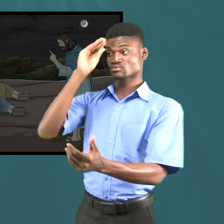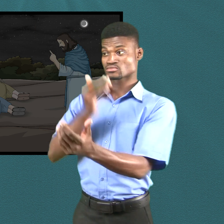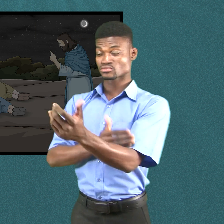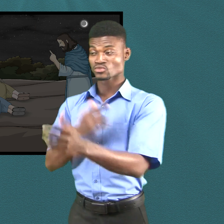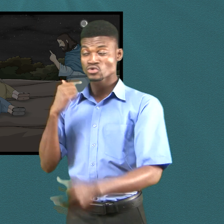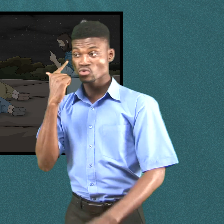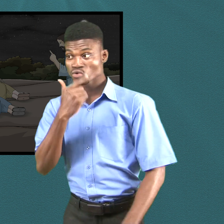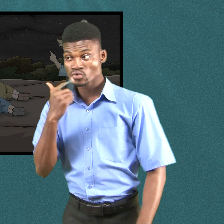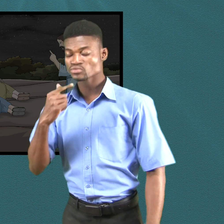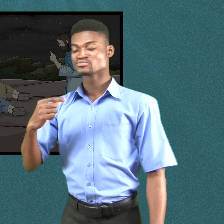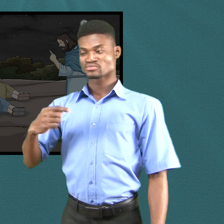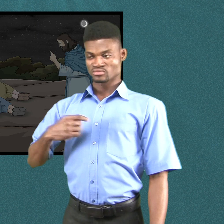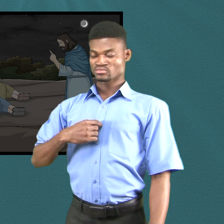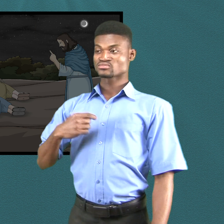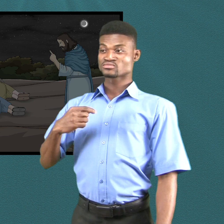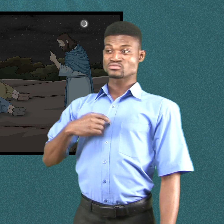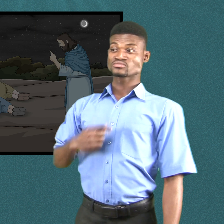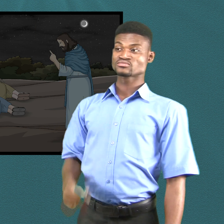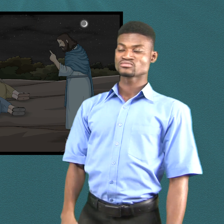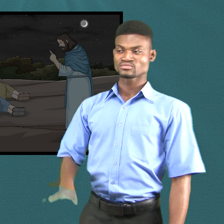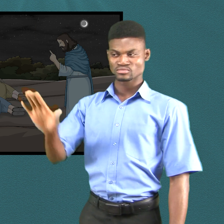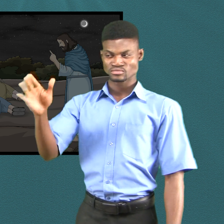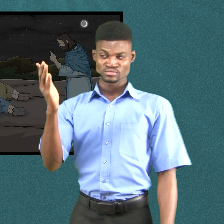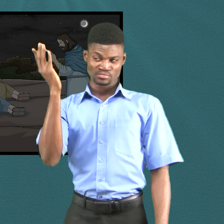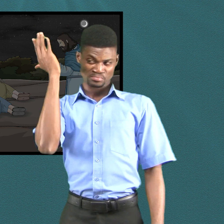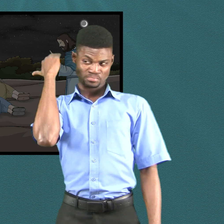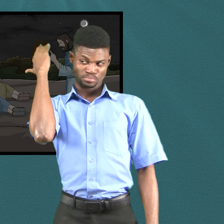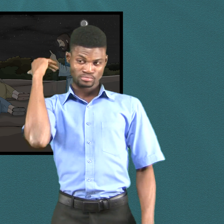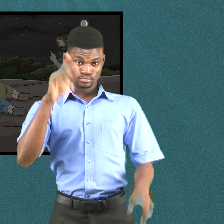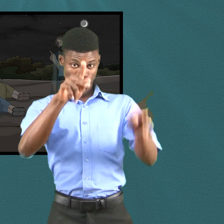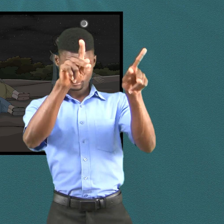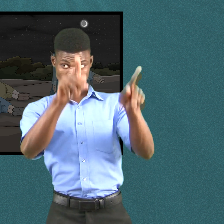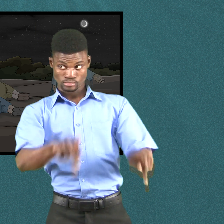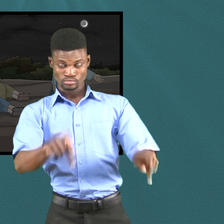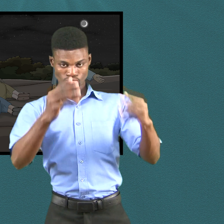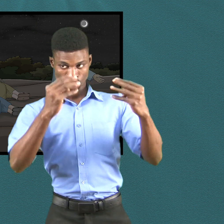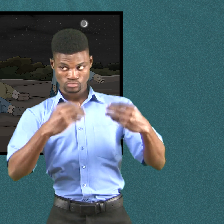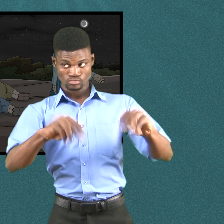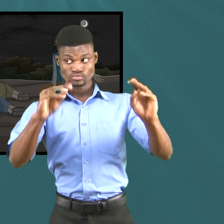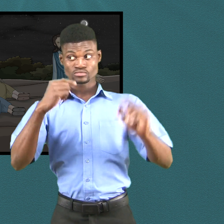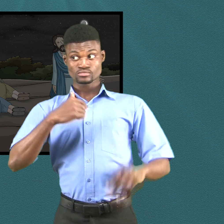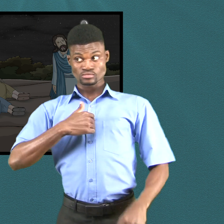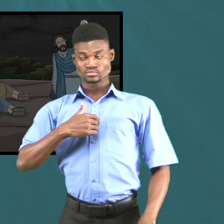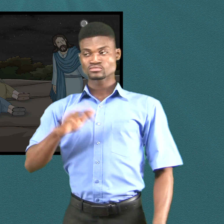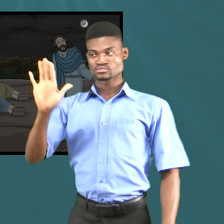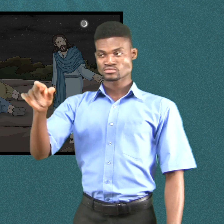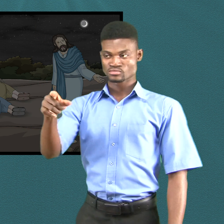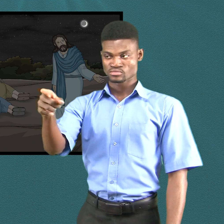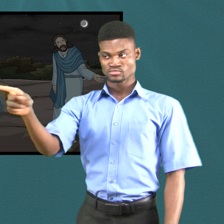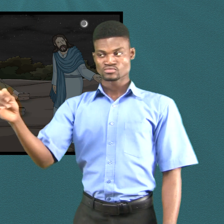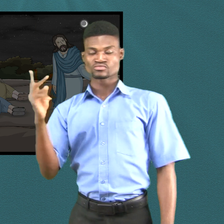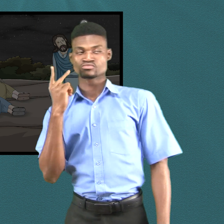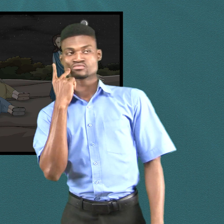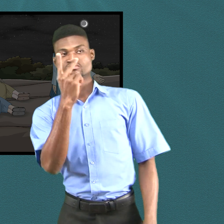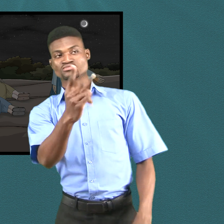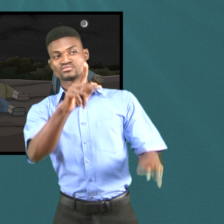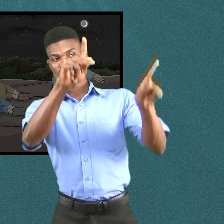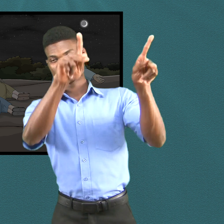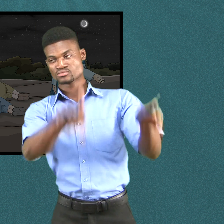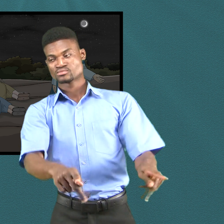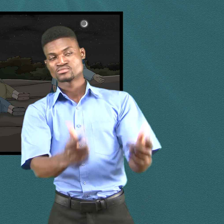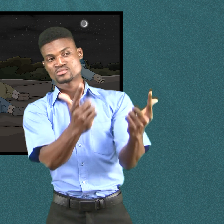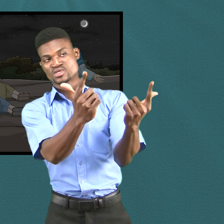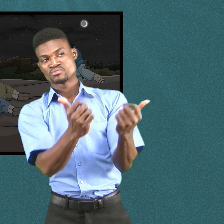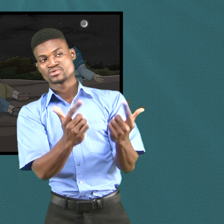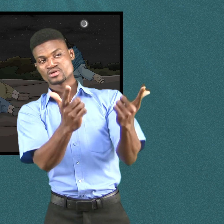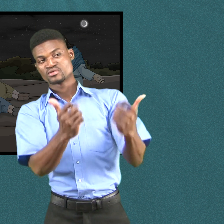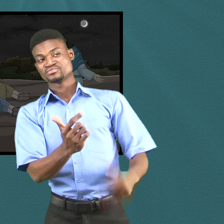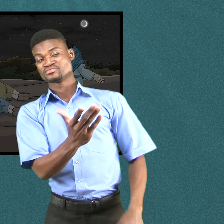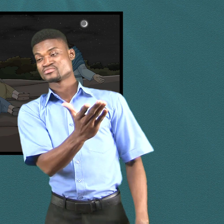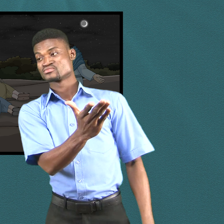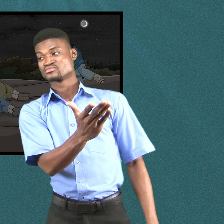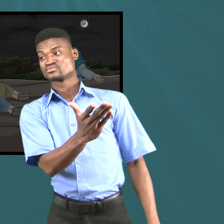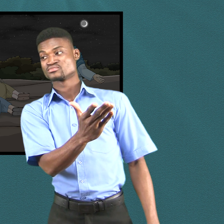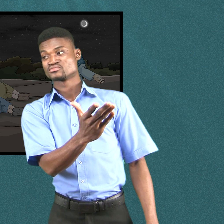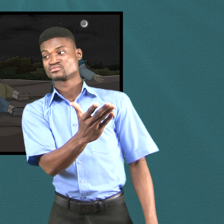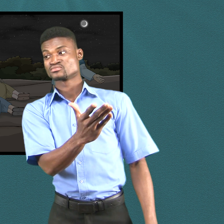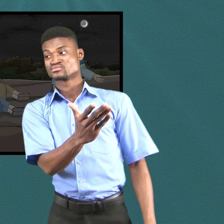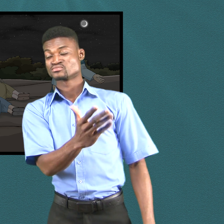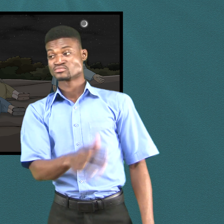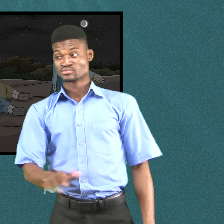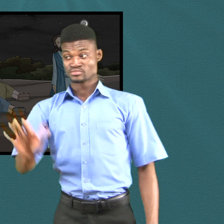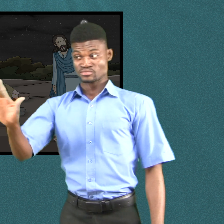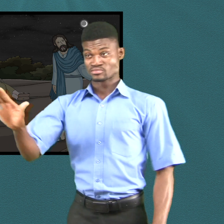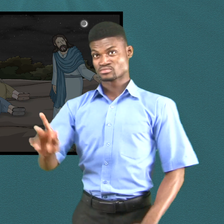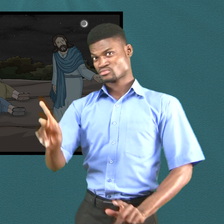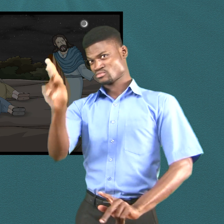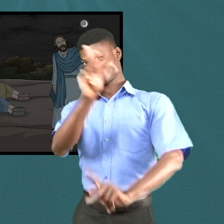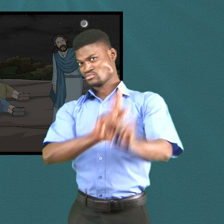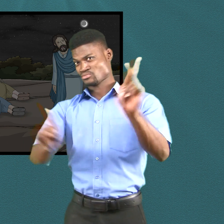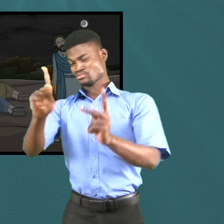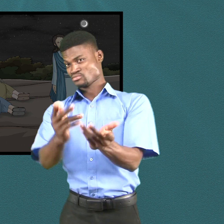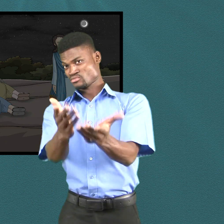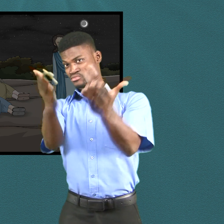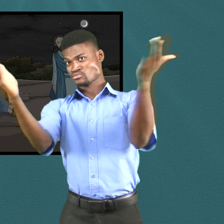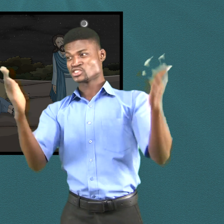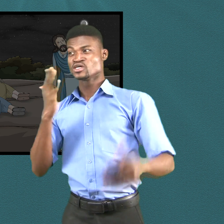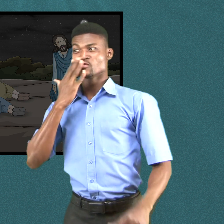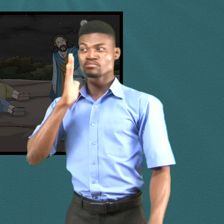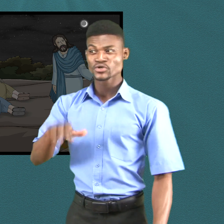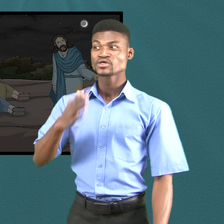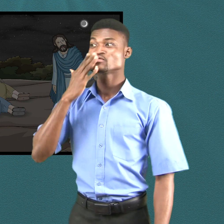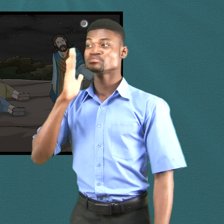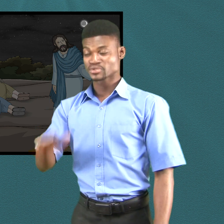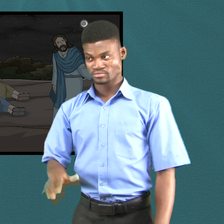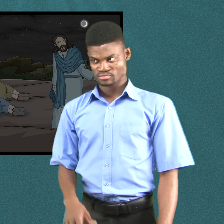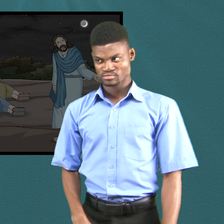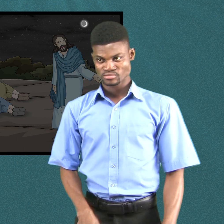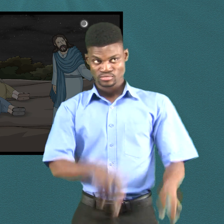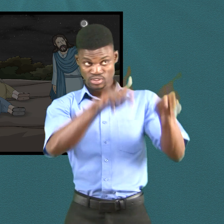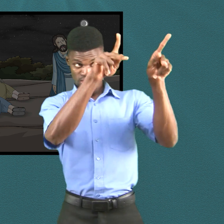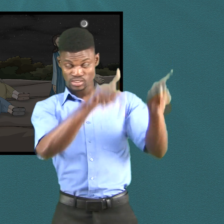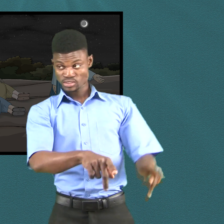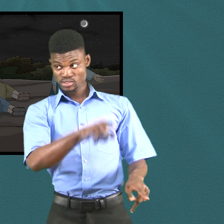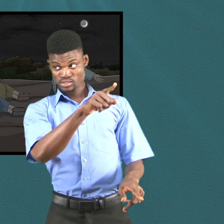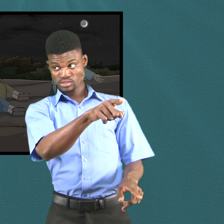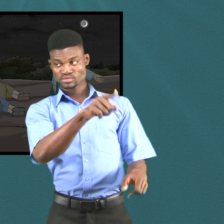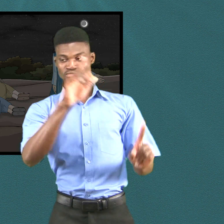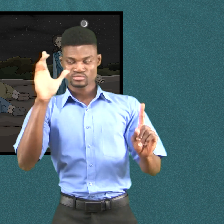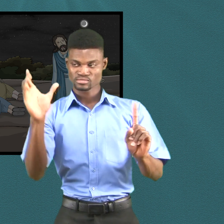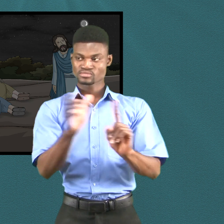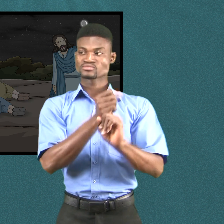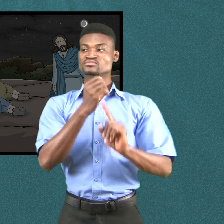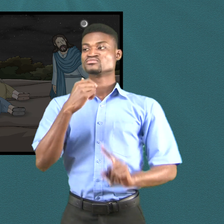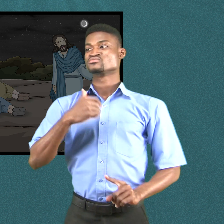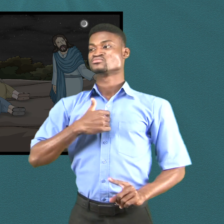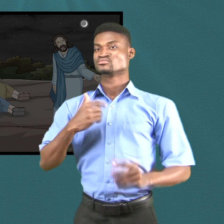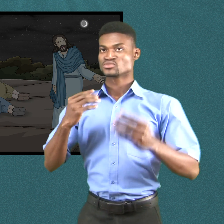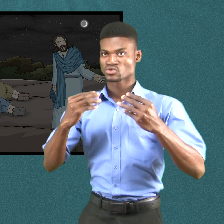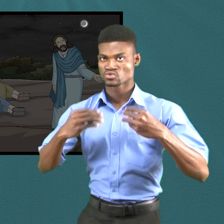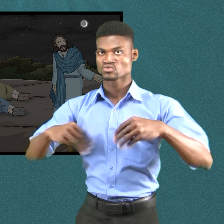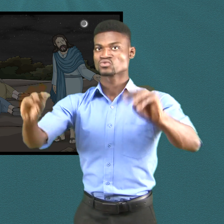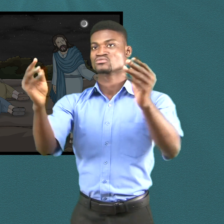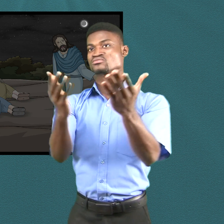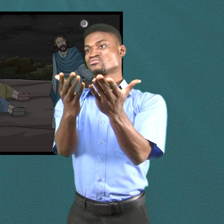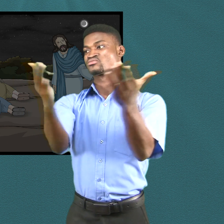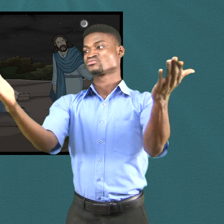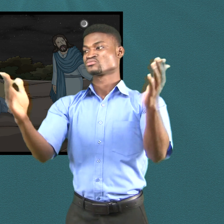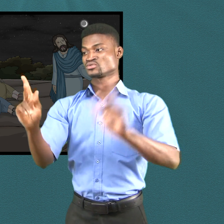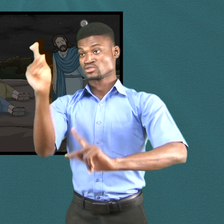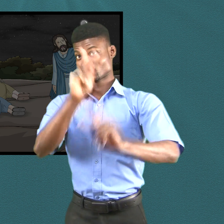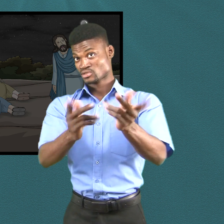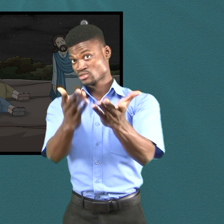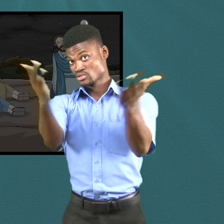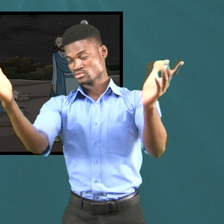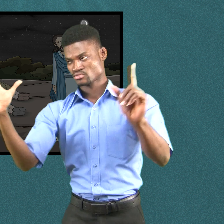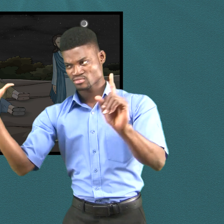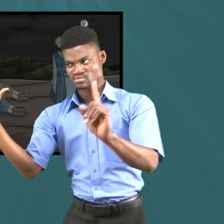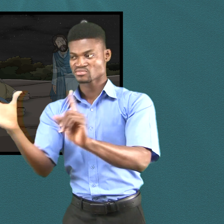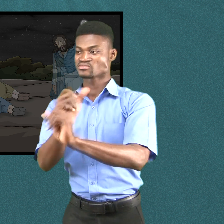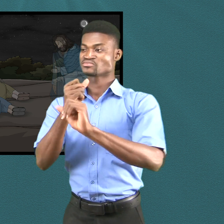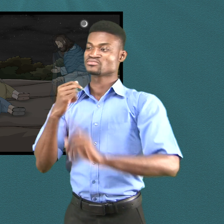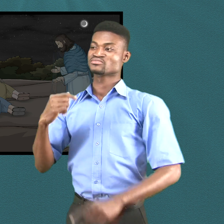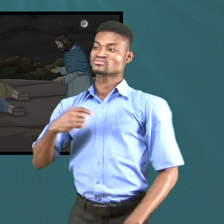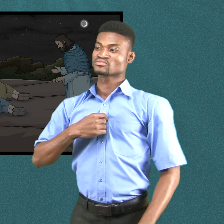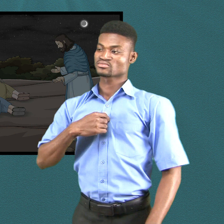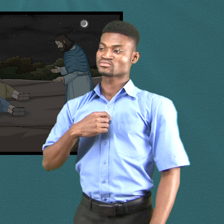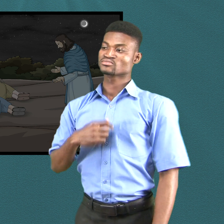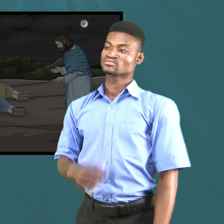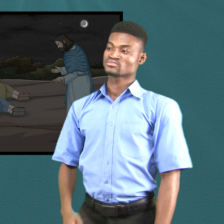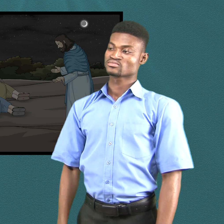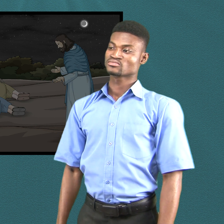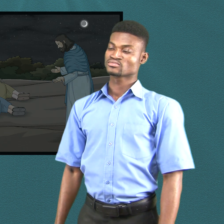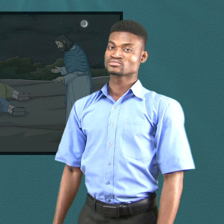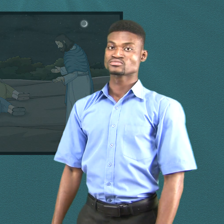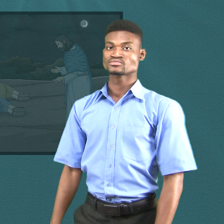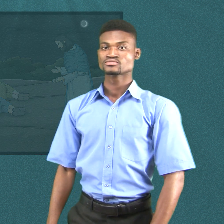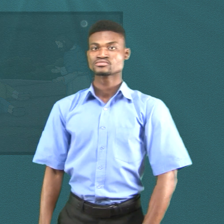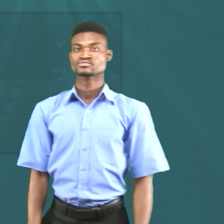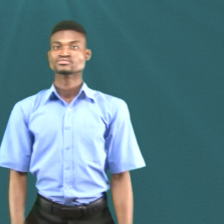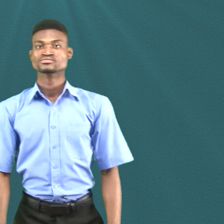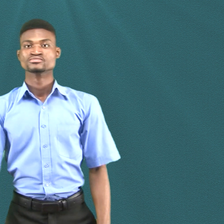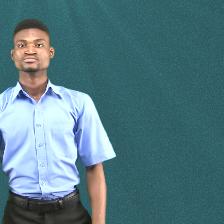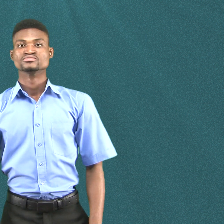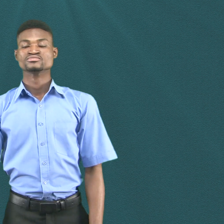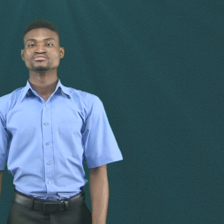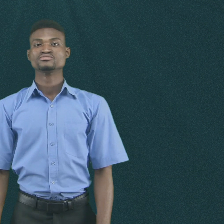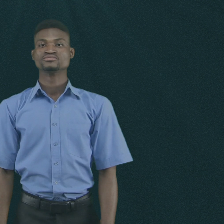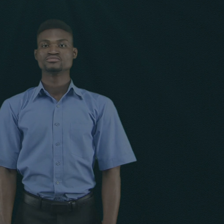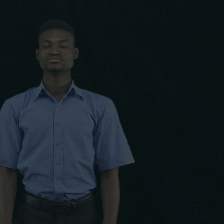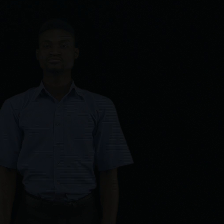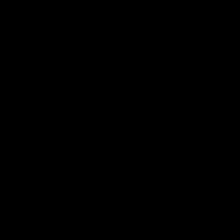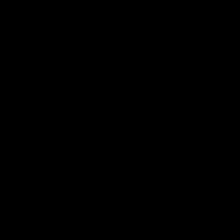See, My betrayer is approaching!” Then an angel from heaven appeared to Him and strengthened Him. And in His anguish, He prayed more earnestly, and His sweat became like drops of blood falling to the ground.